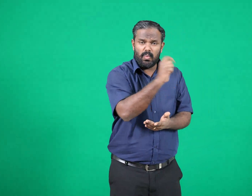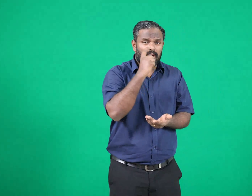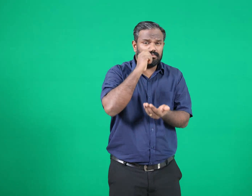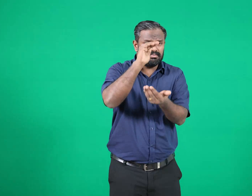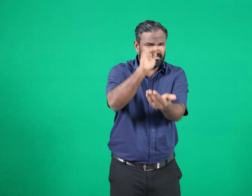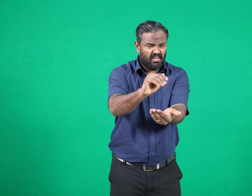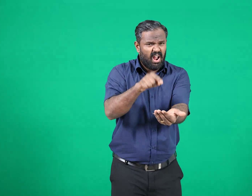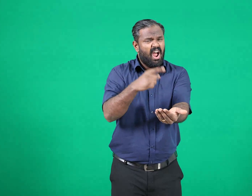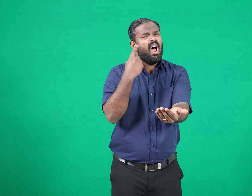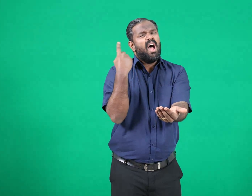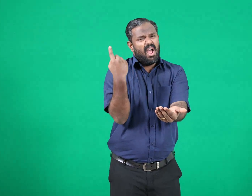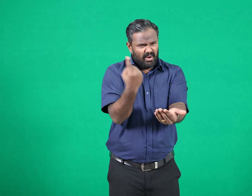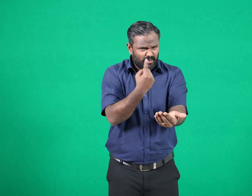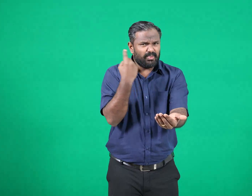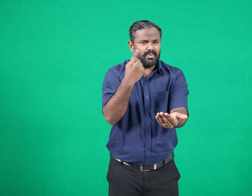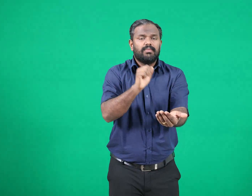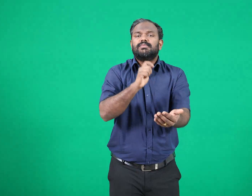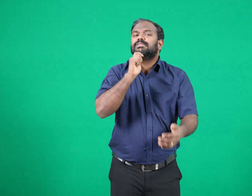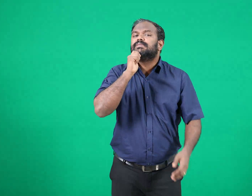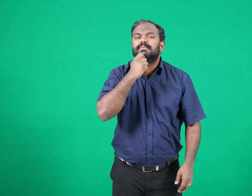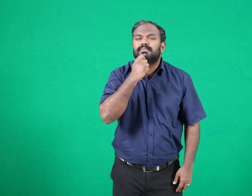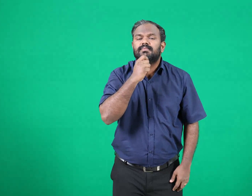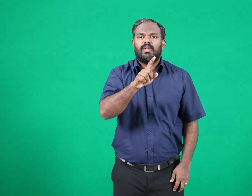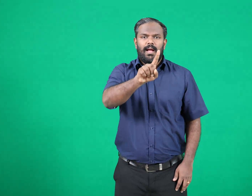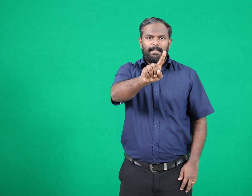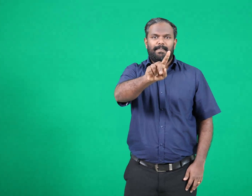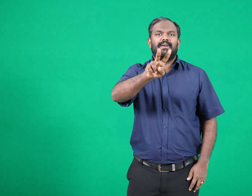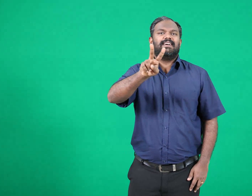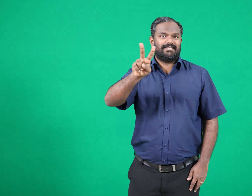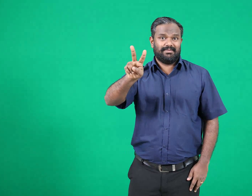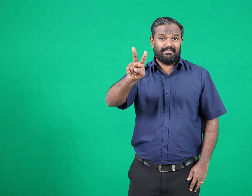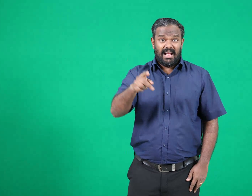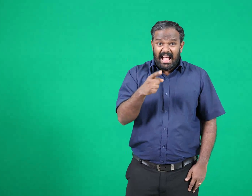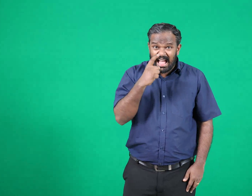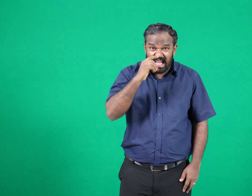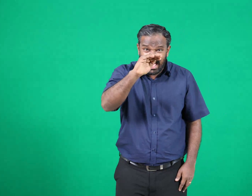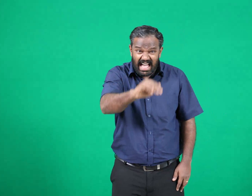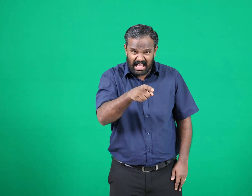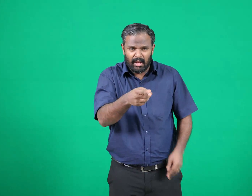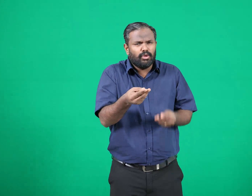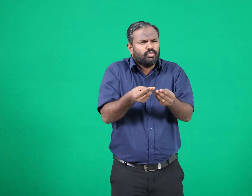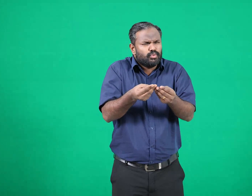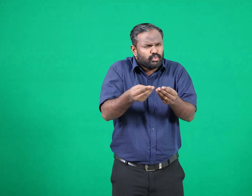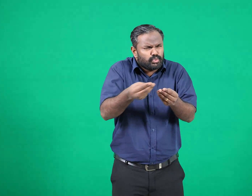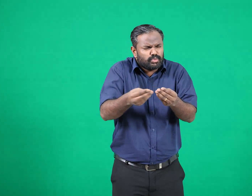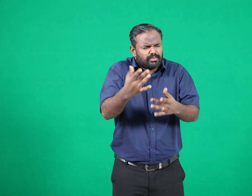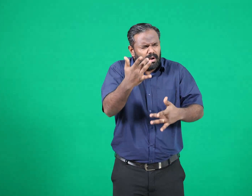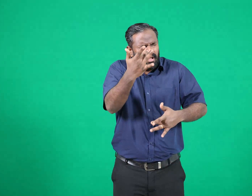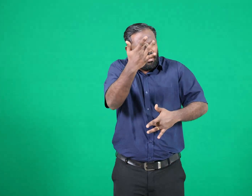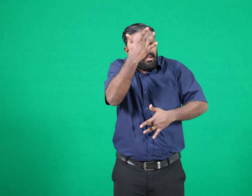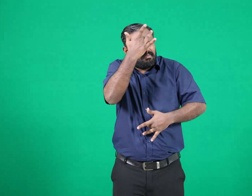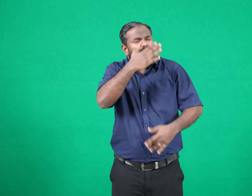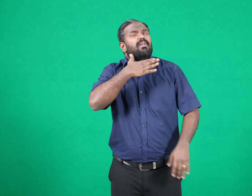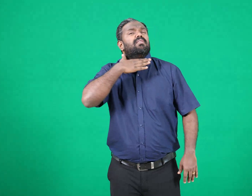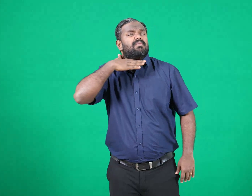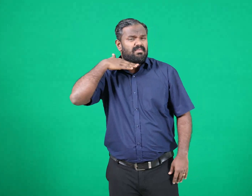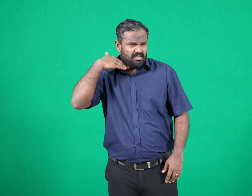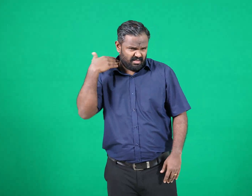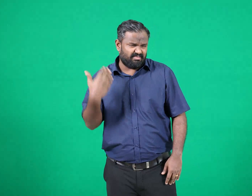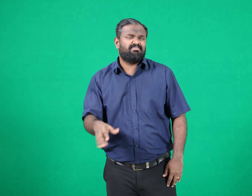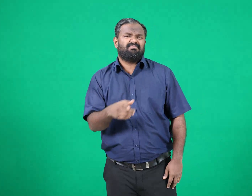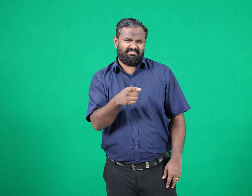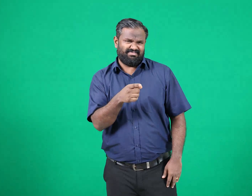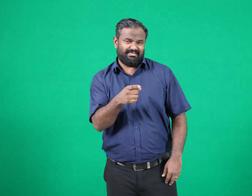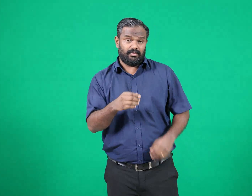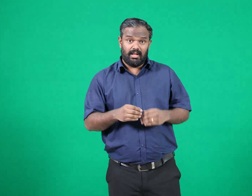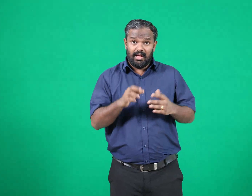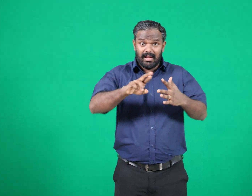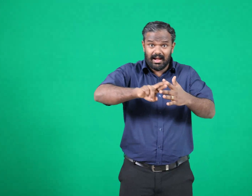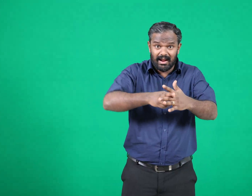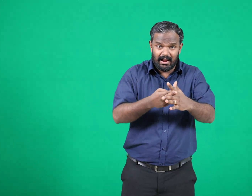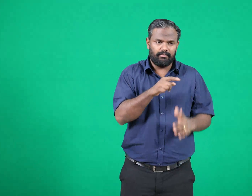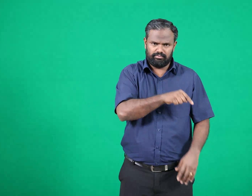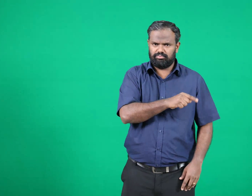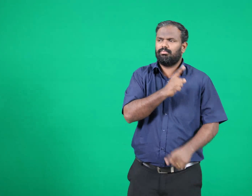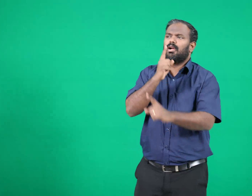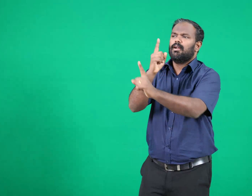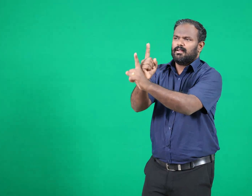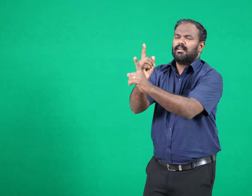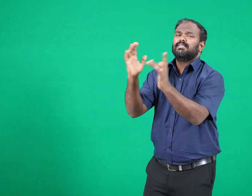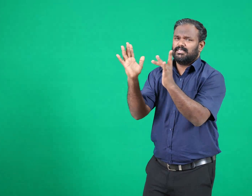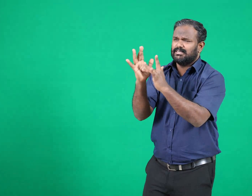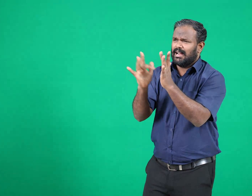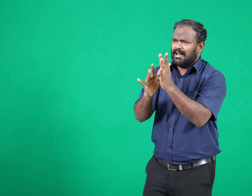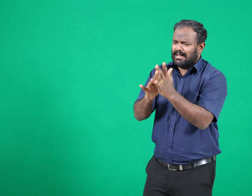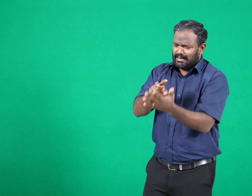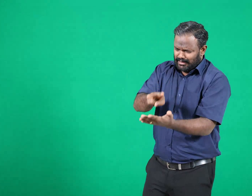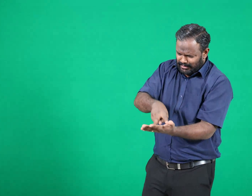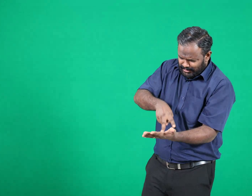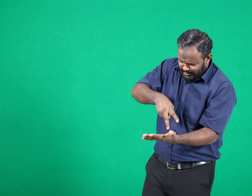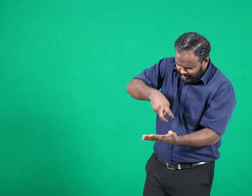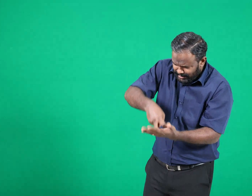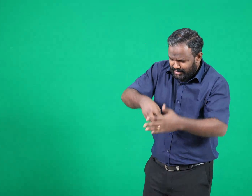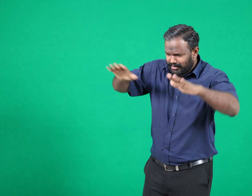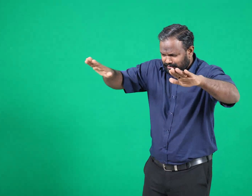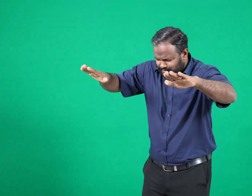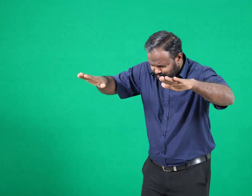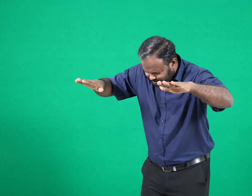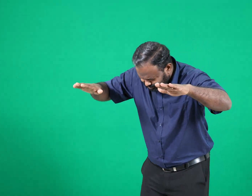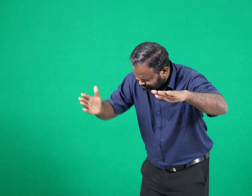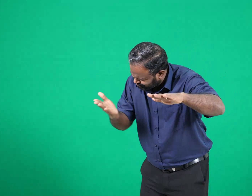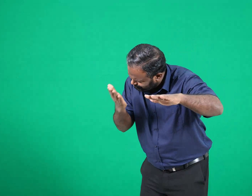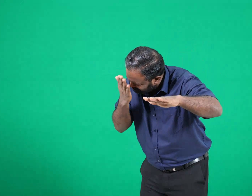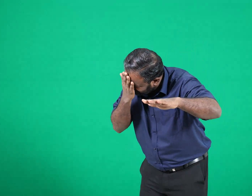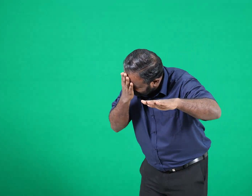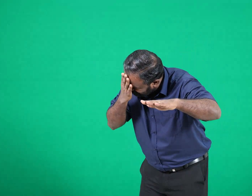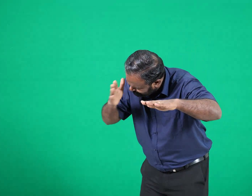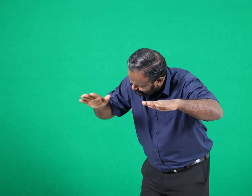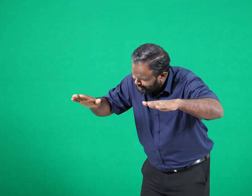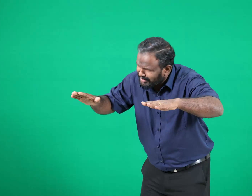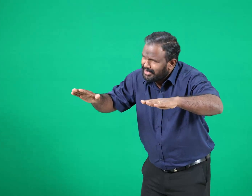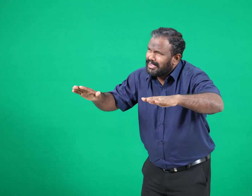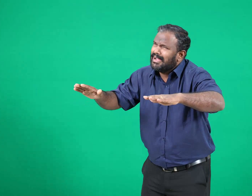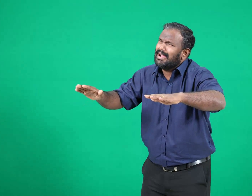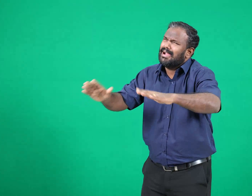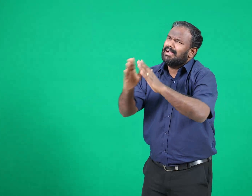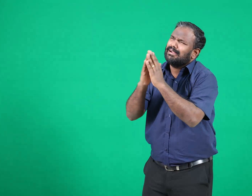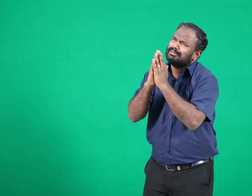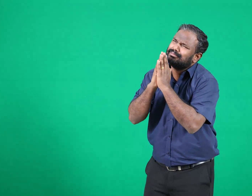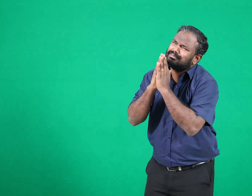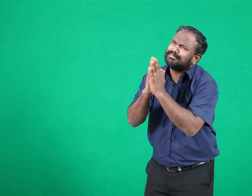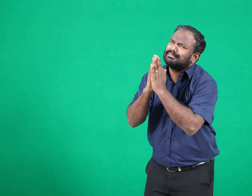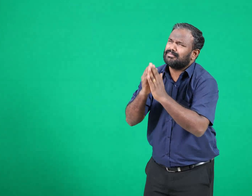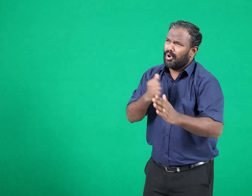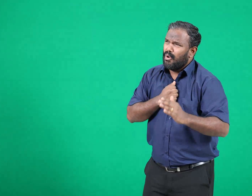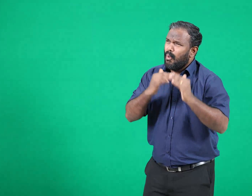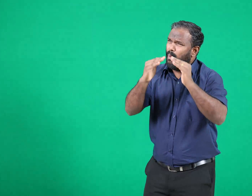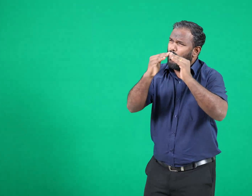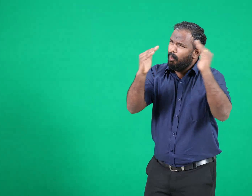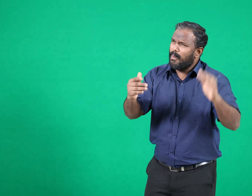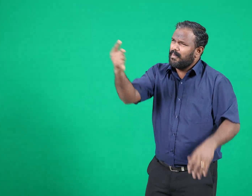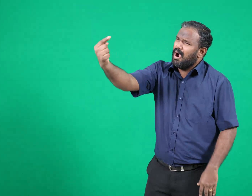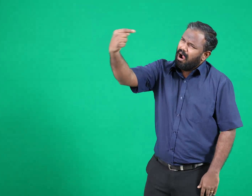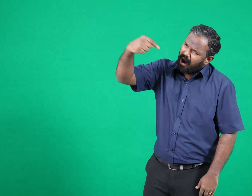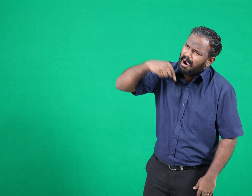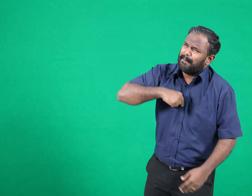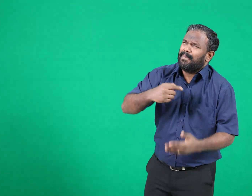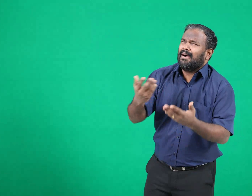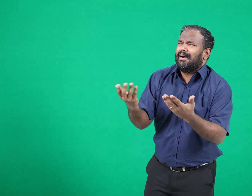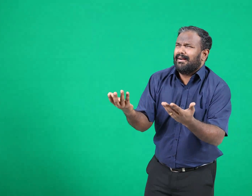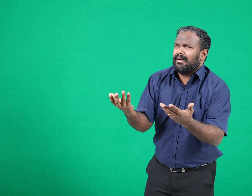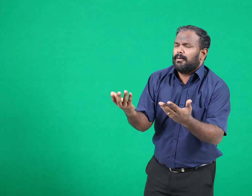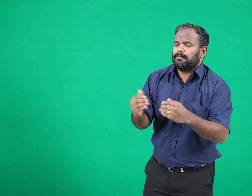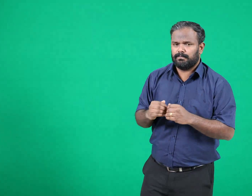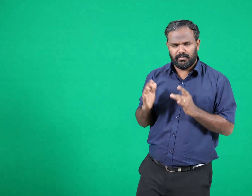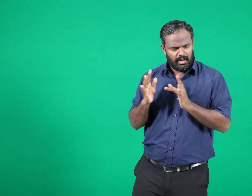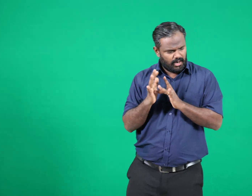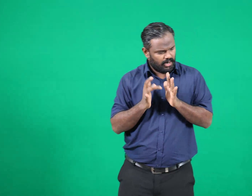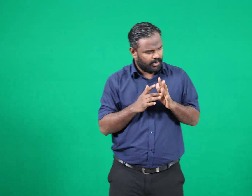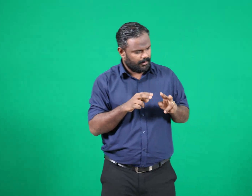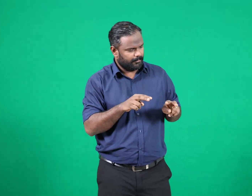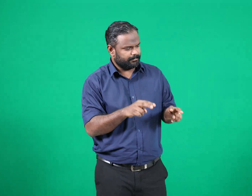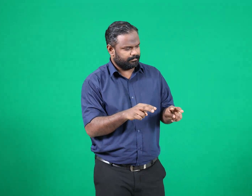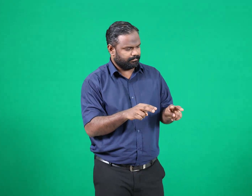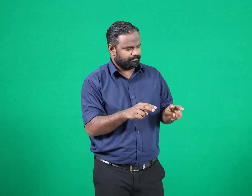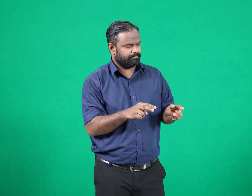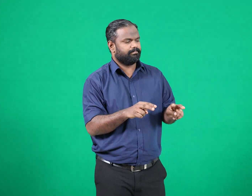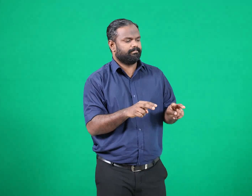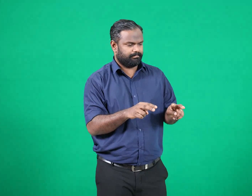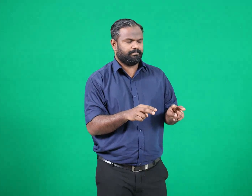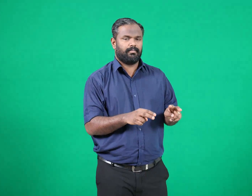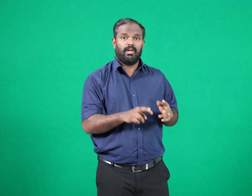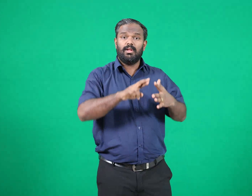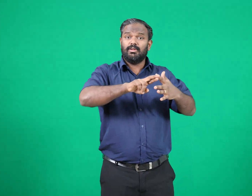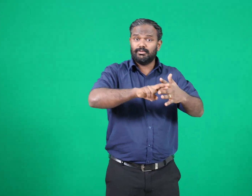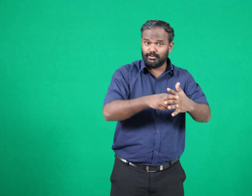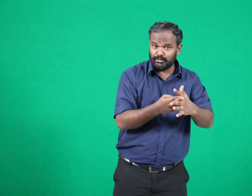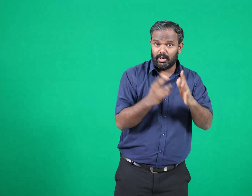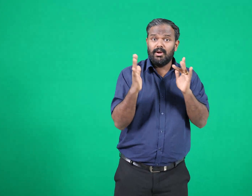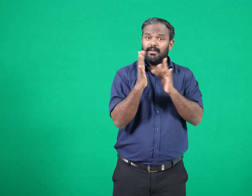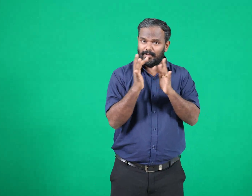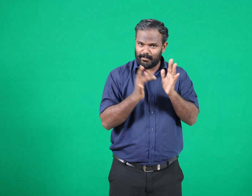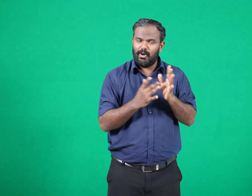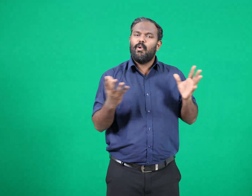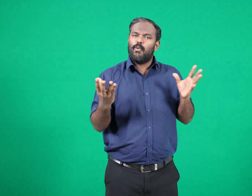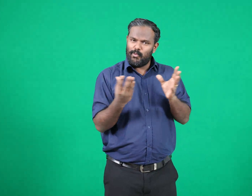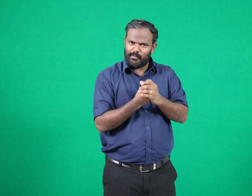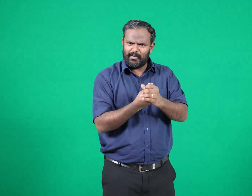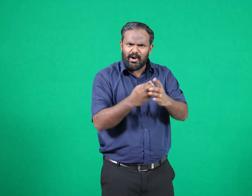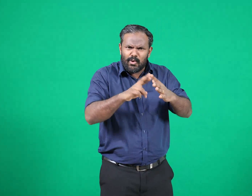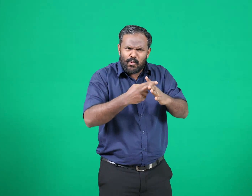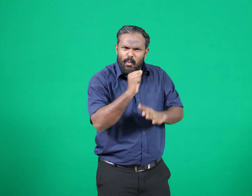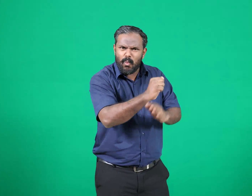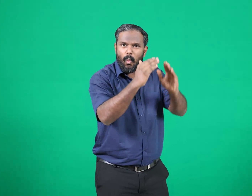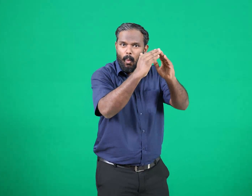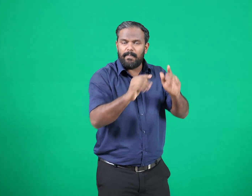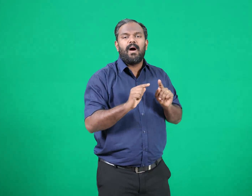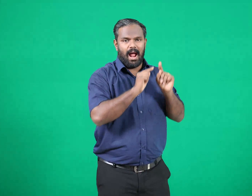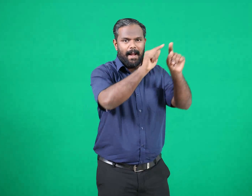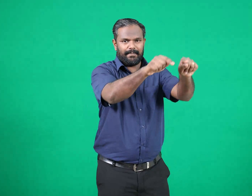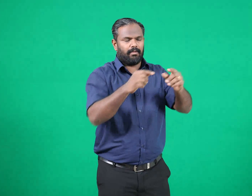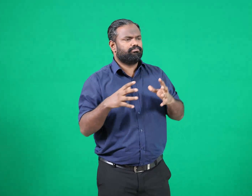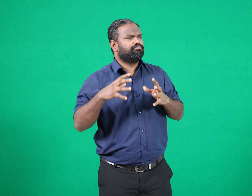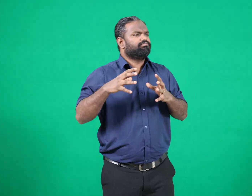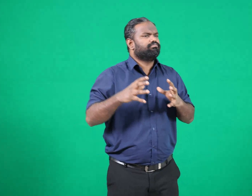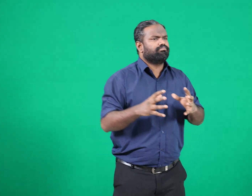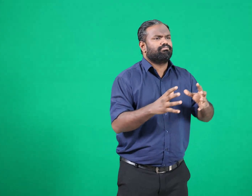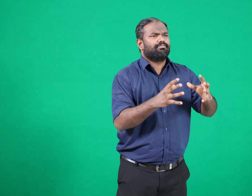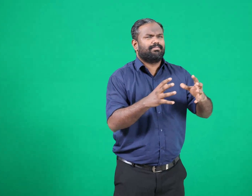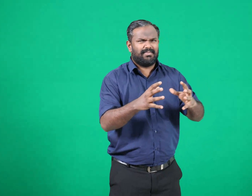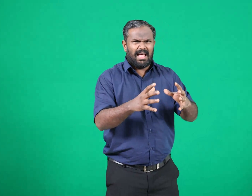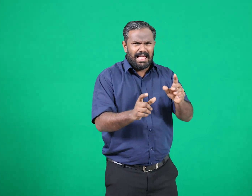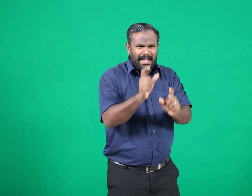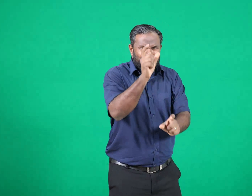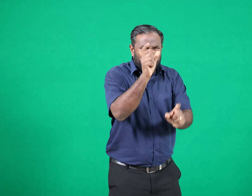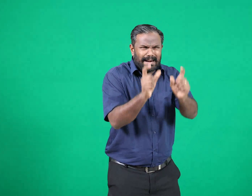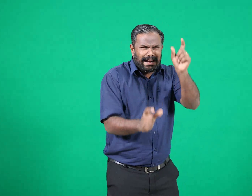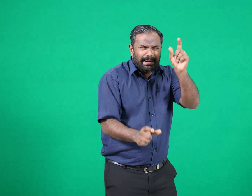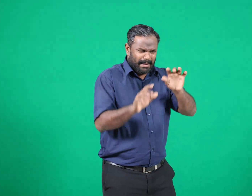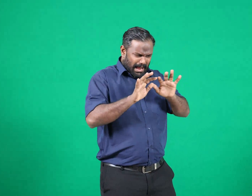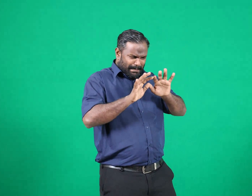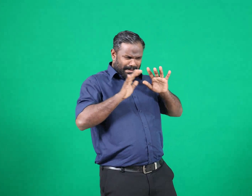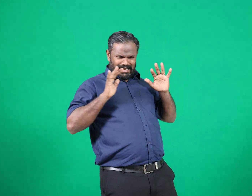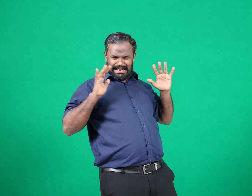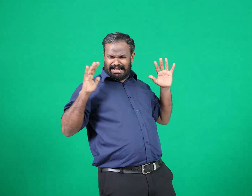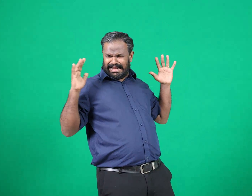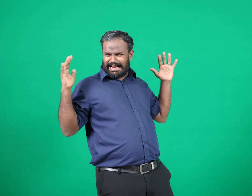He begged Him to come to his house, because his only daughter, who was about twelve, was dying.